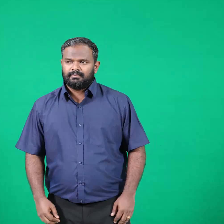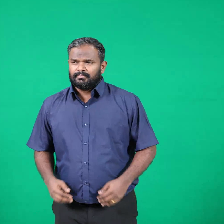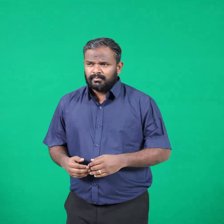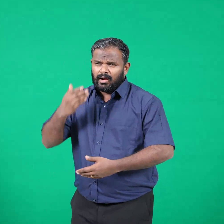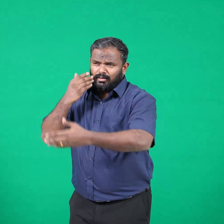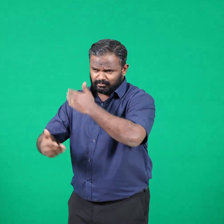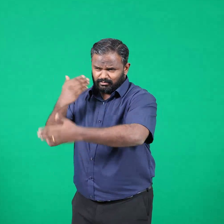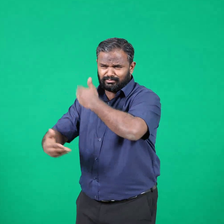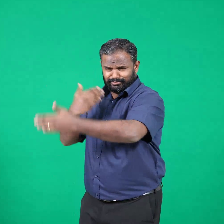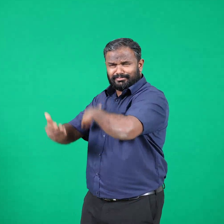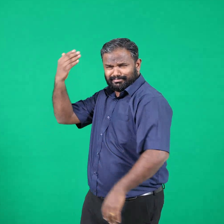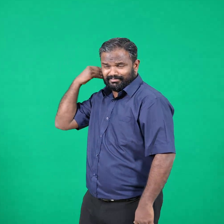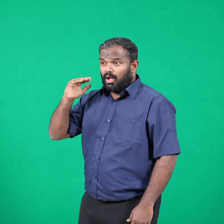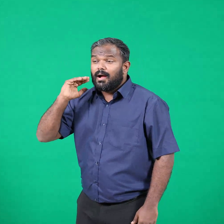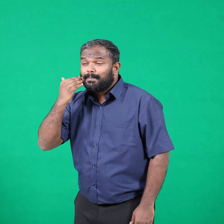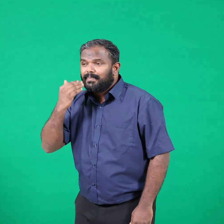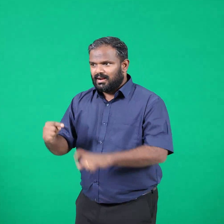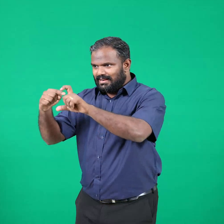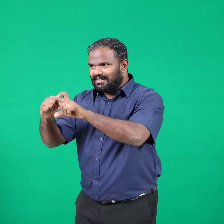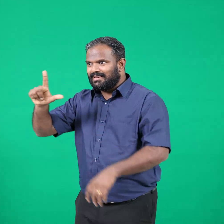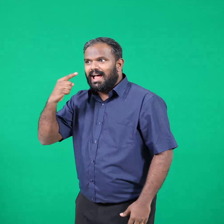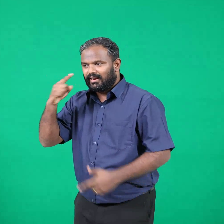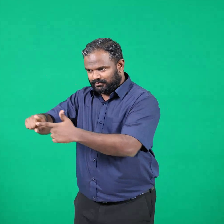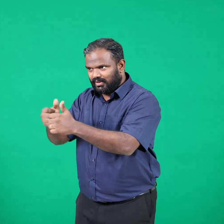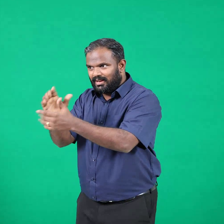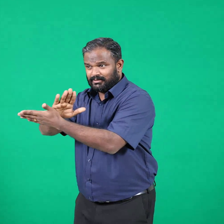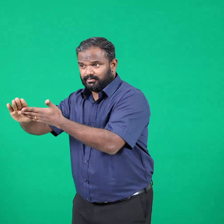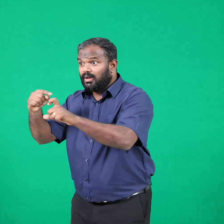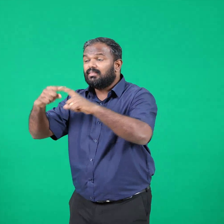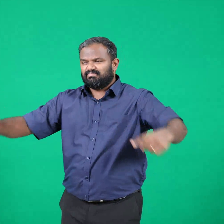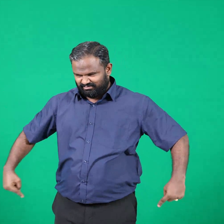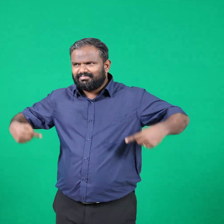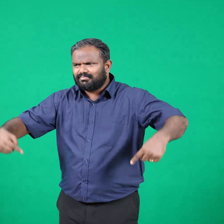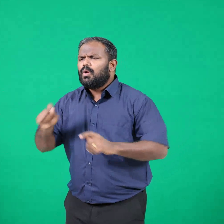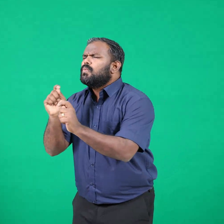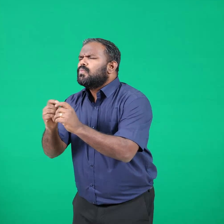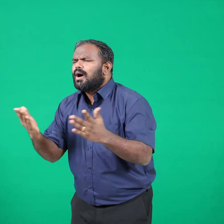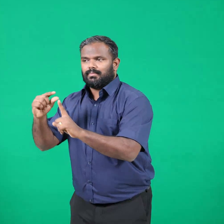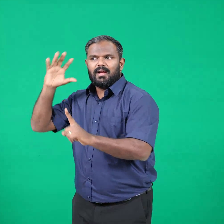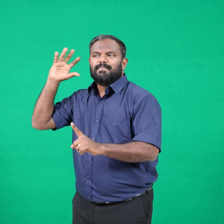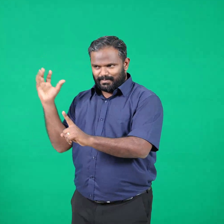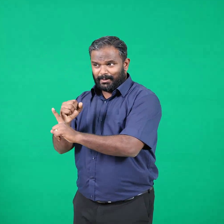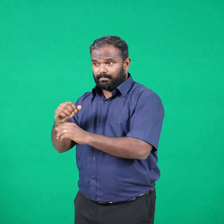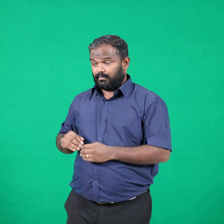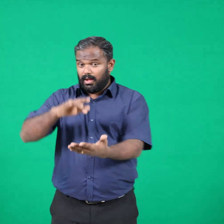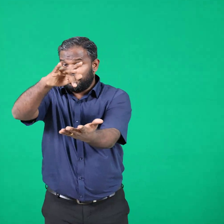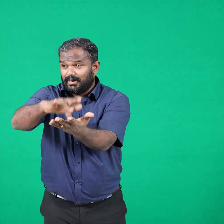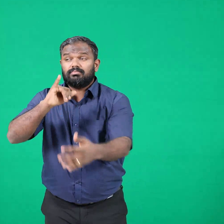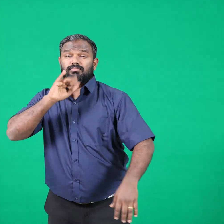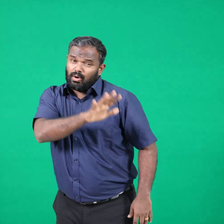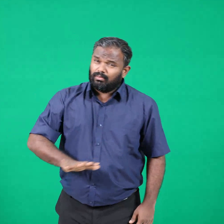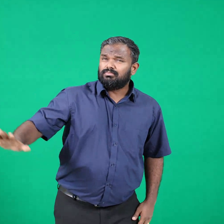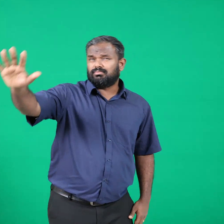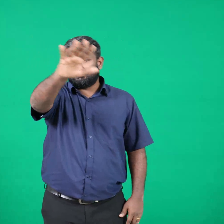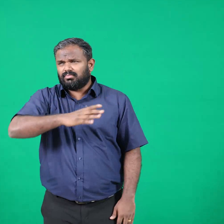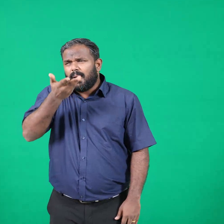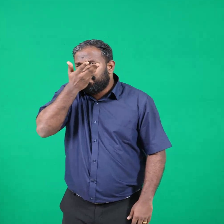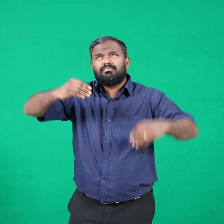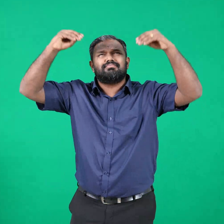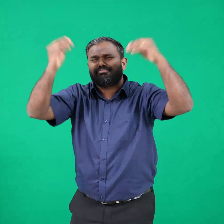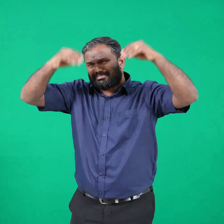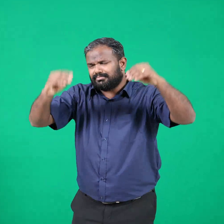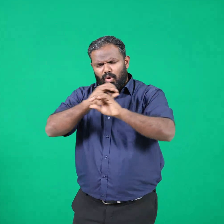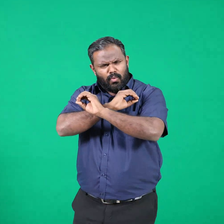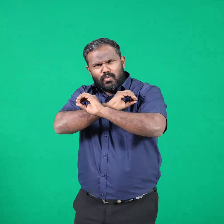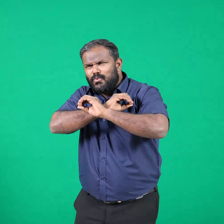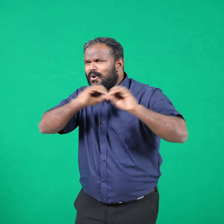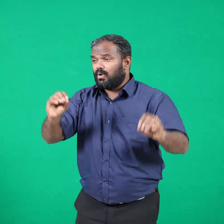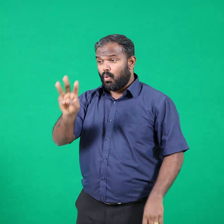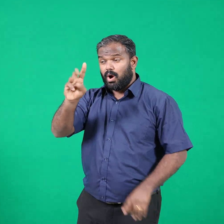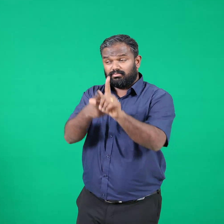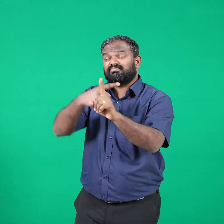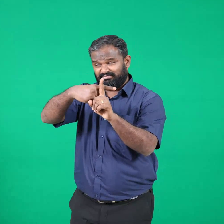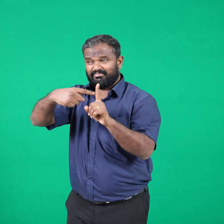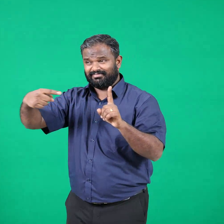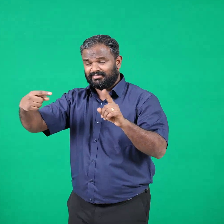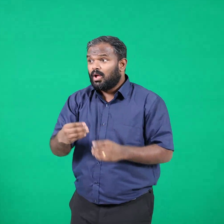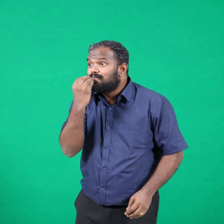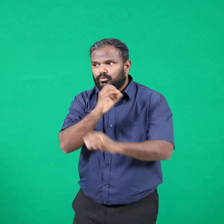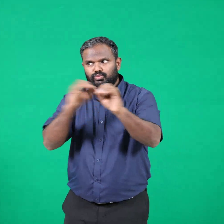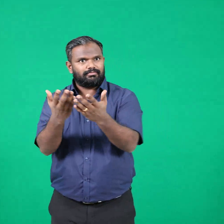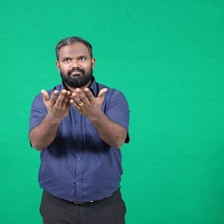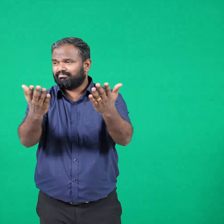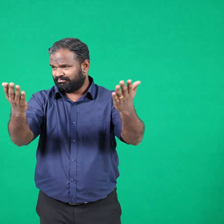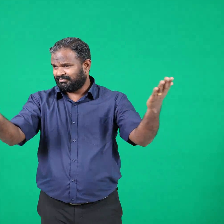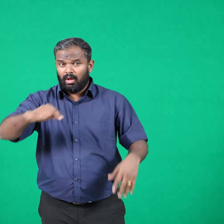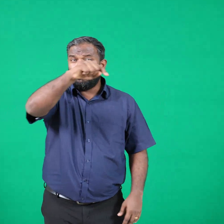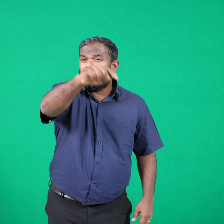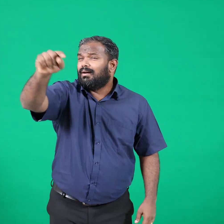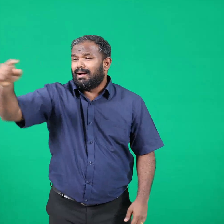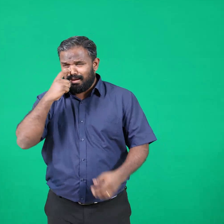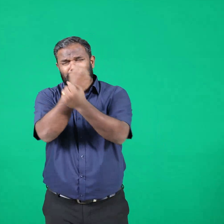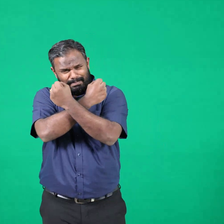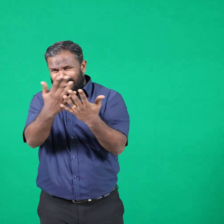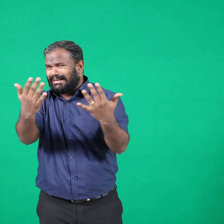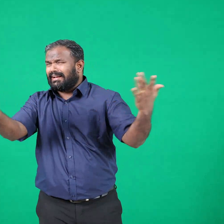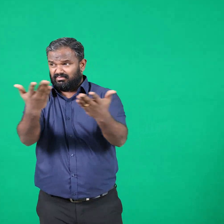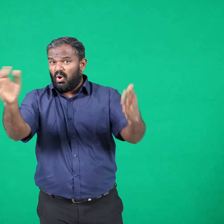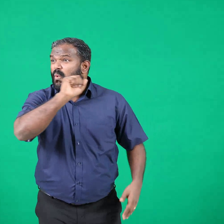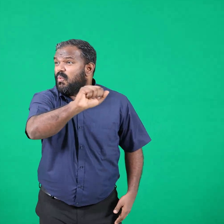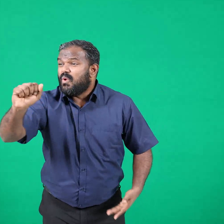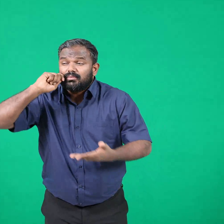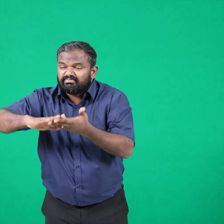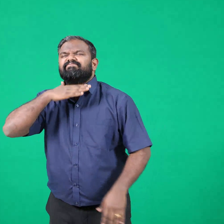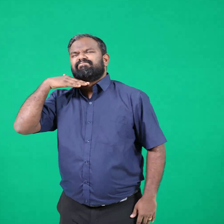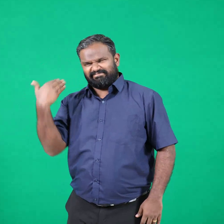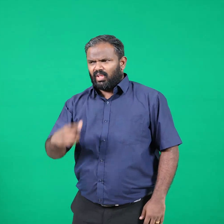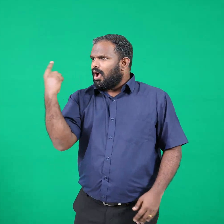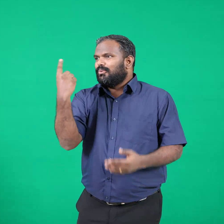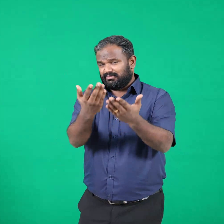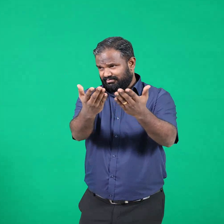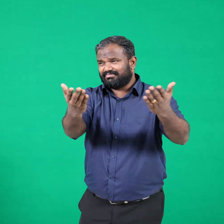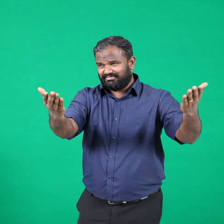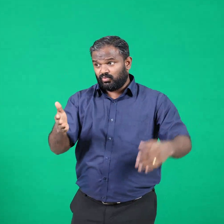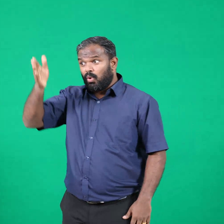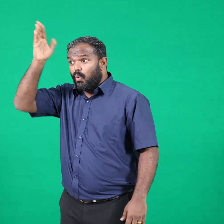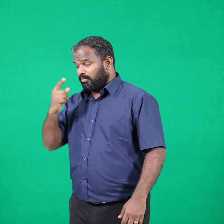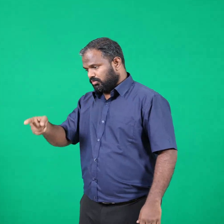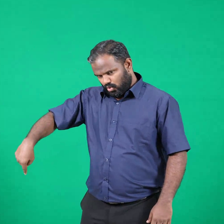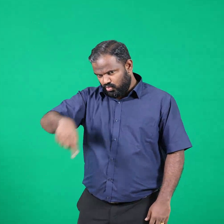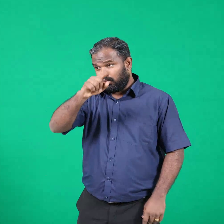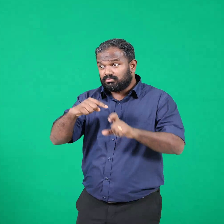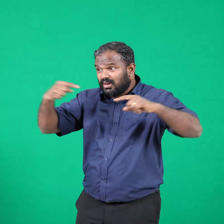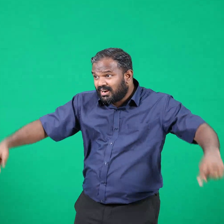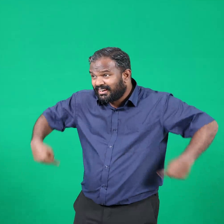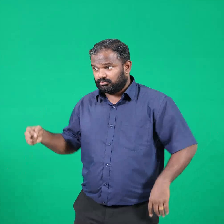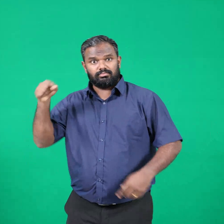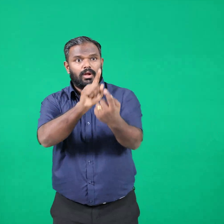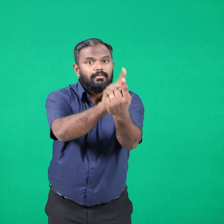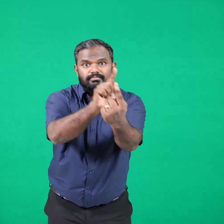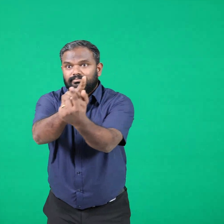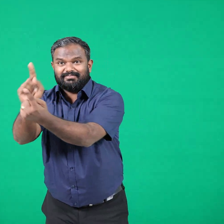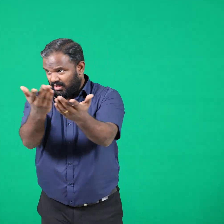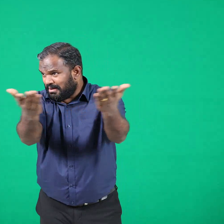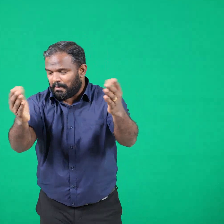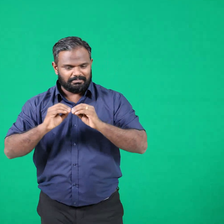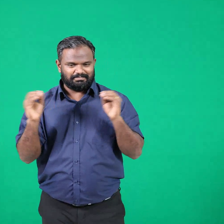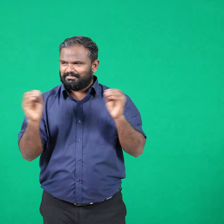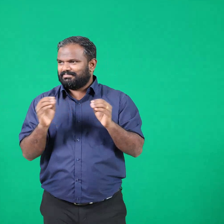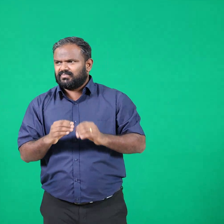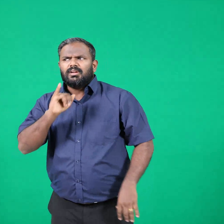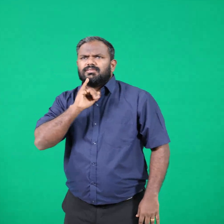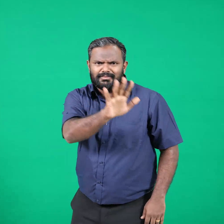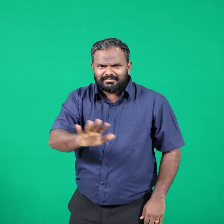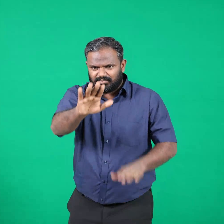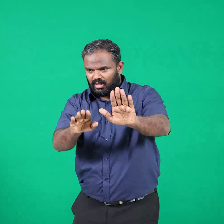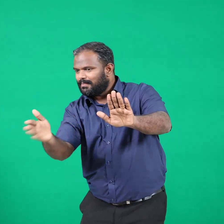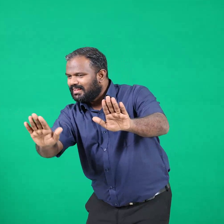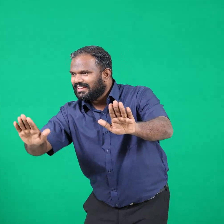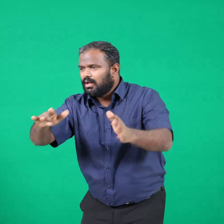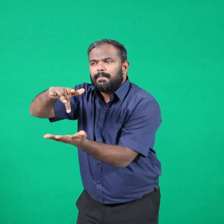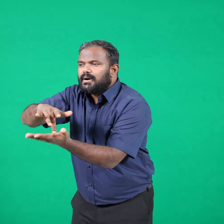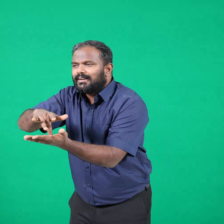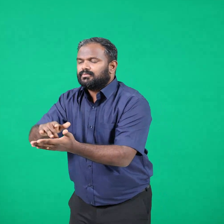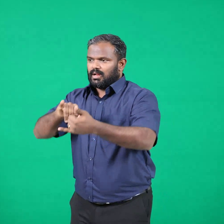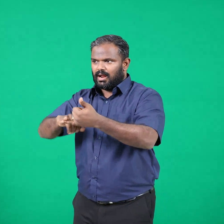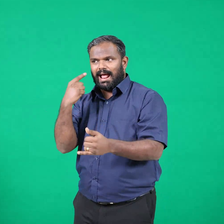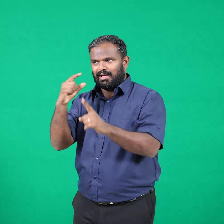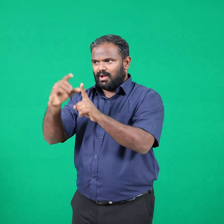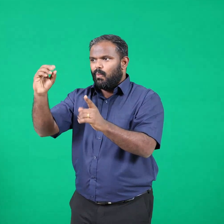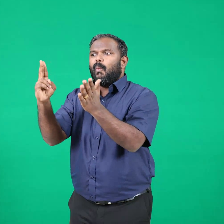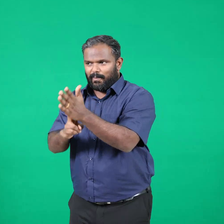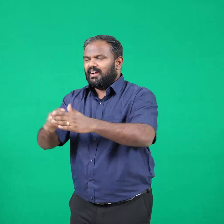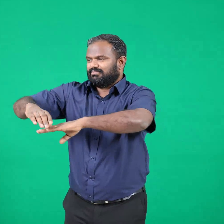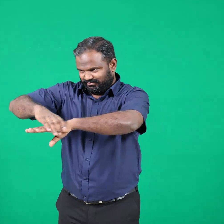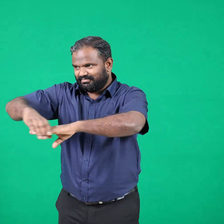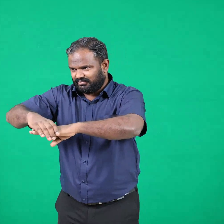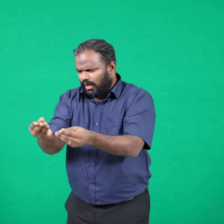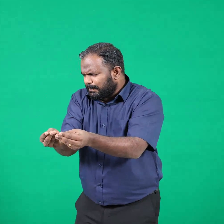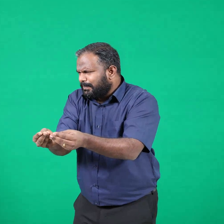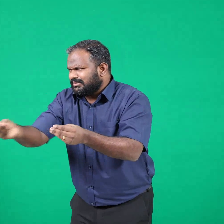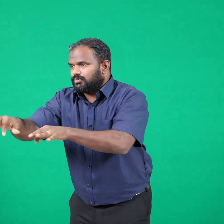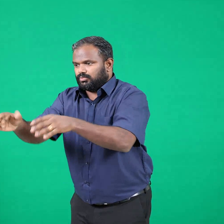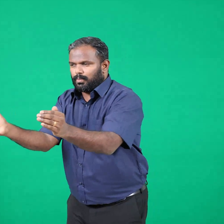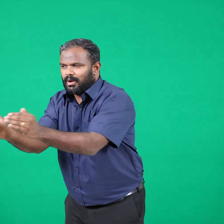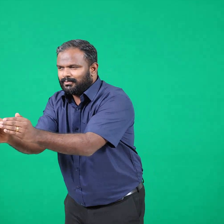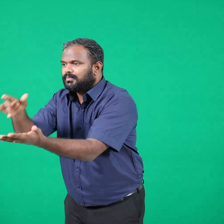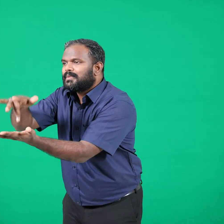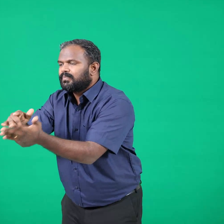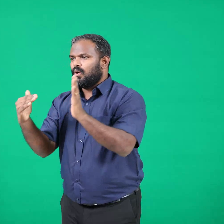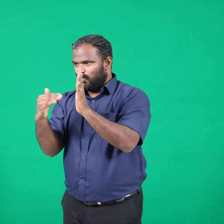But I tell you truthfully that there were many widows in Israel in the time of Elijah, when the sky was shut for three and a half years and great famine swept over all the land.